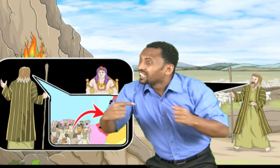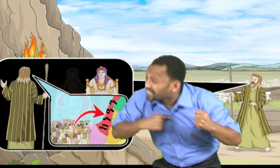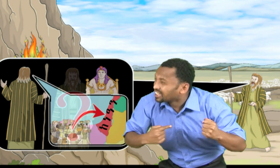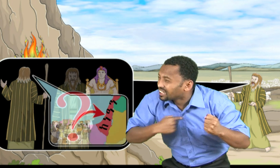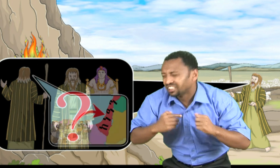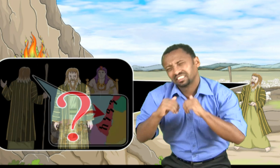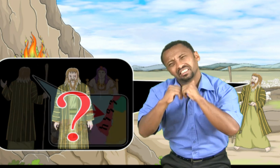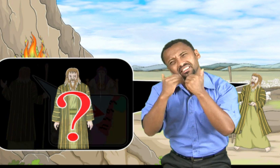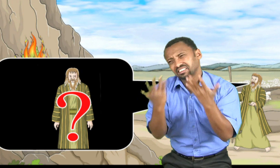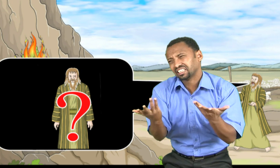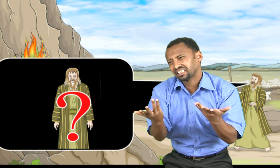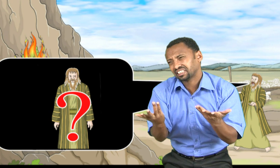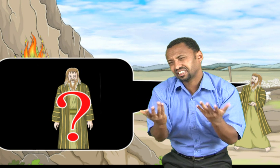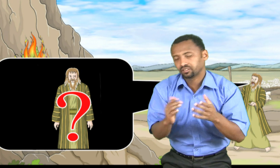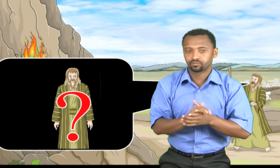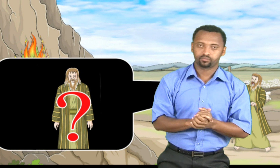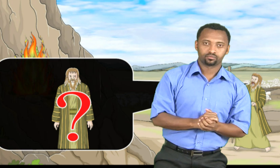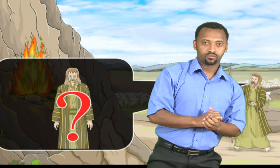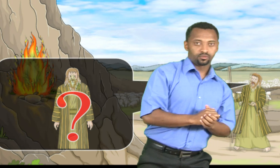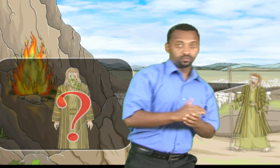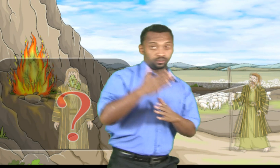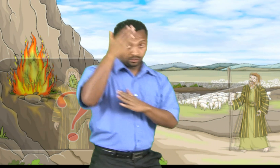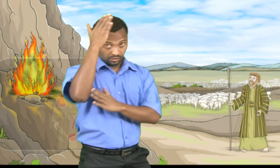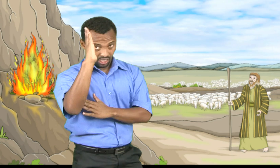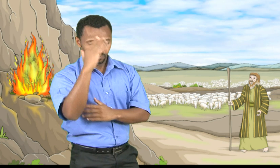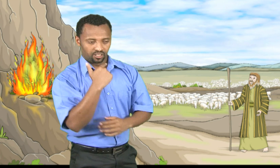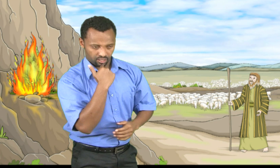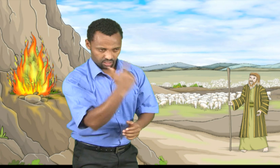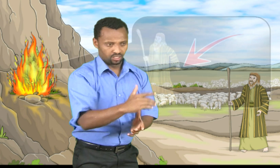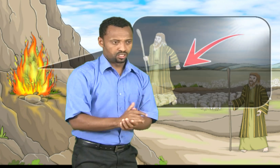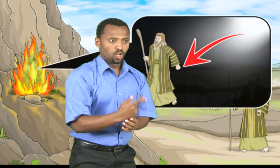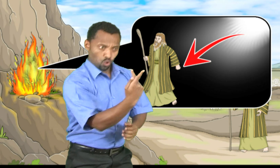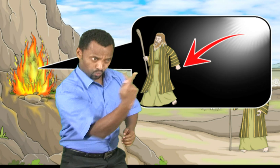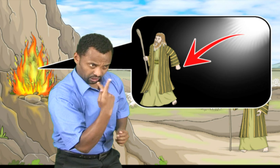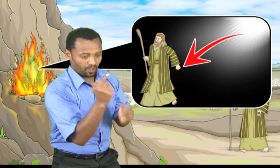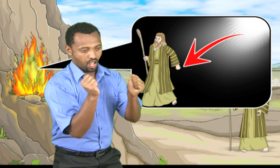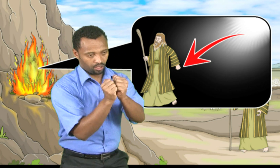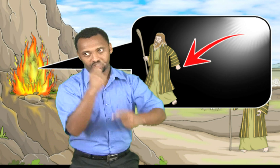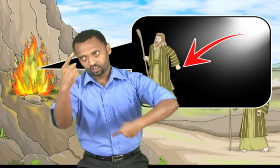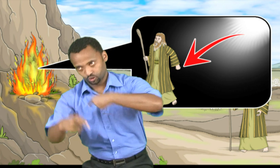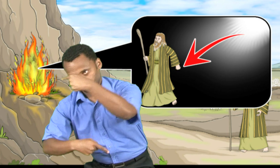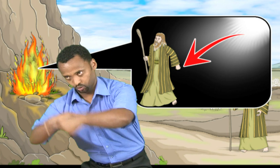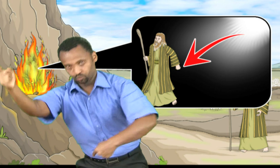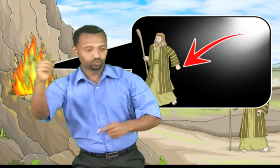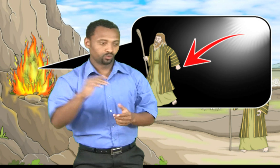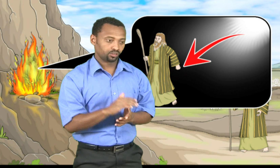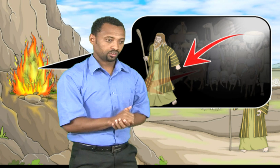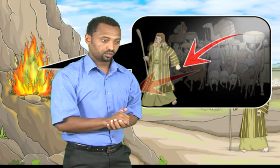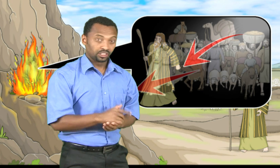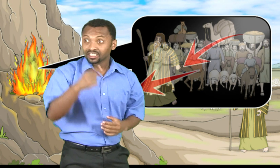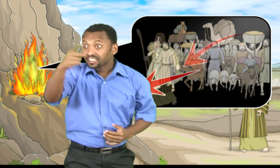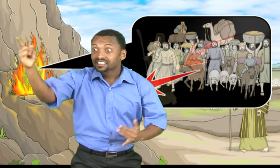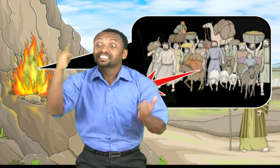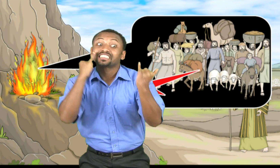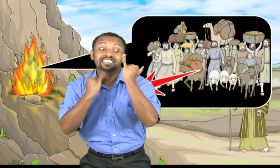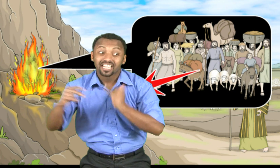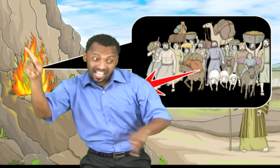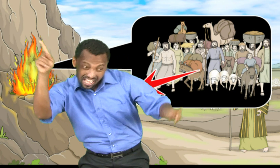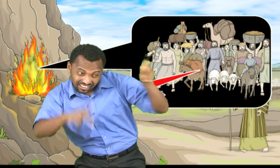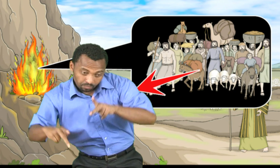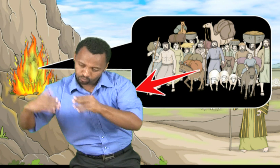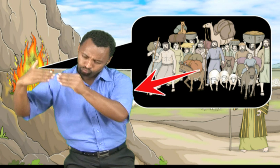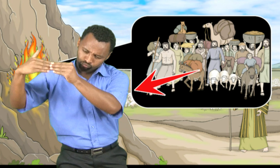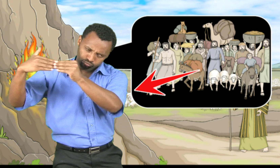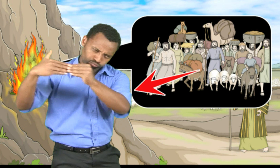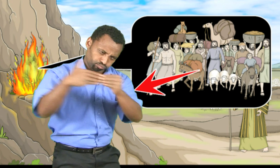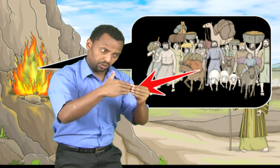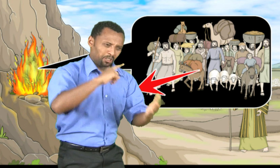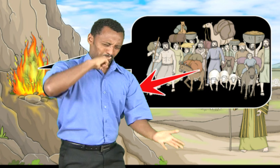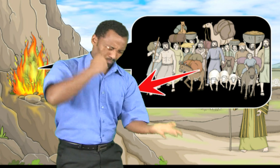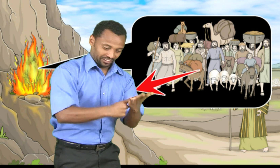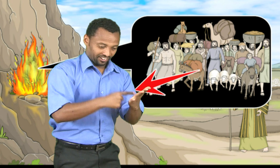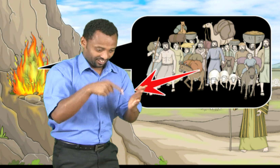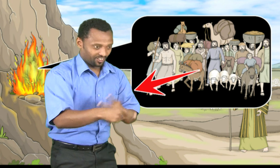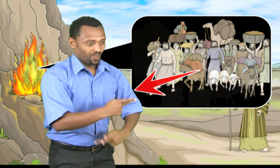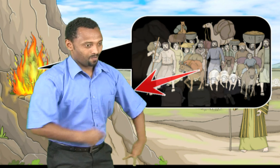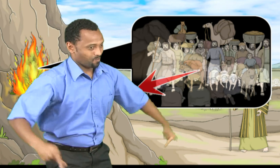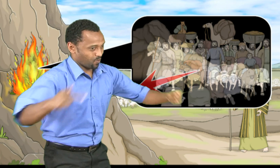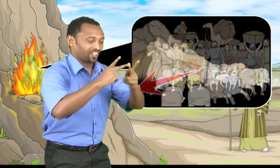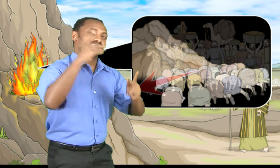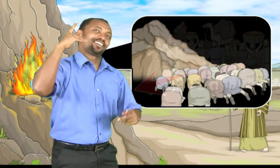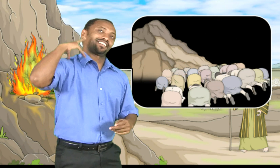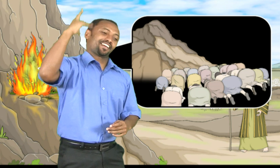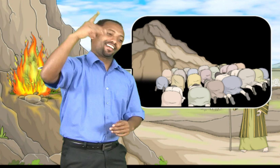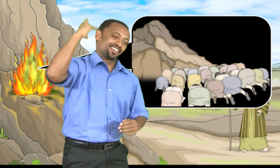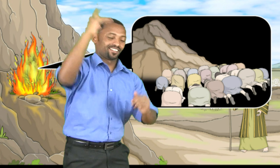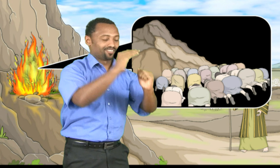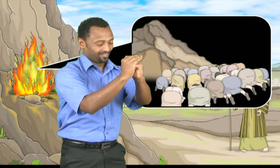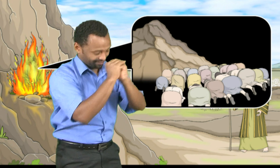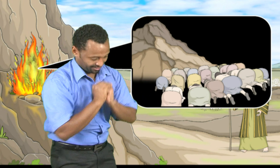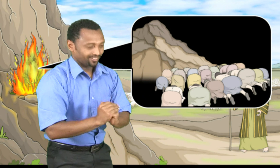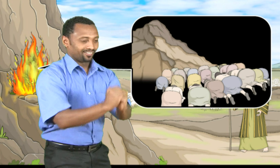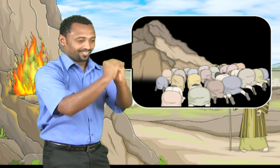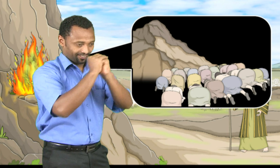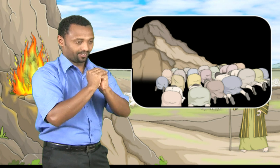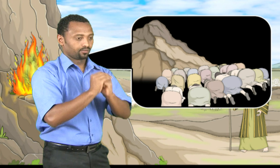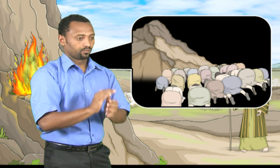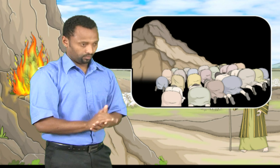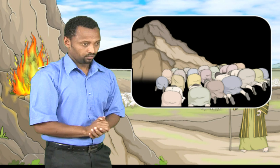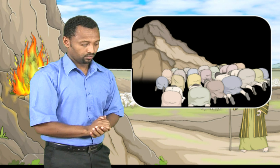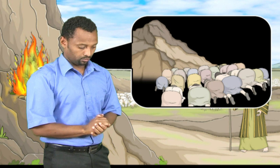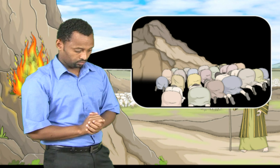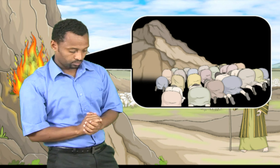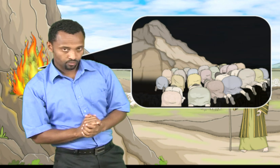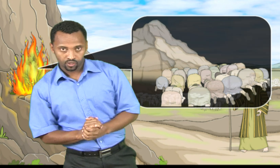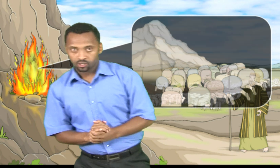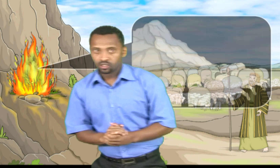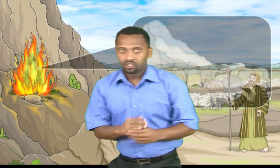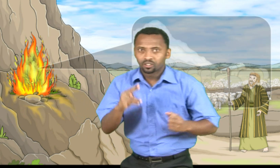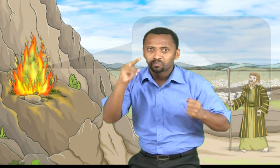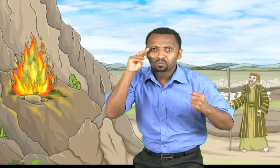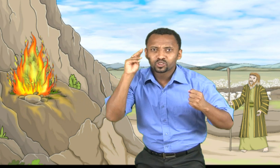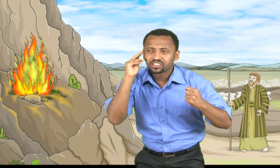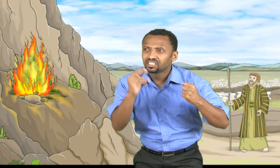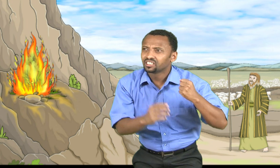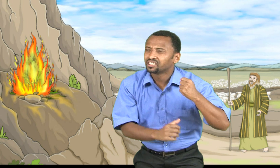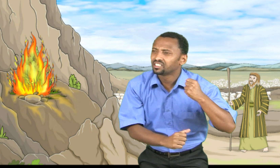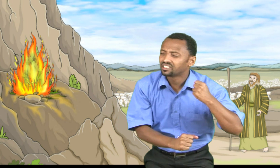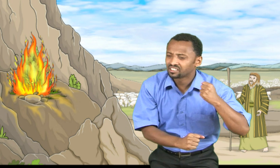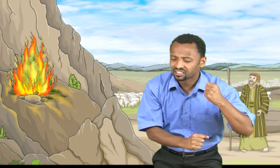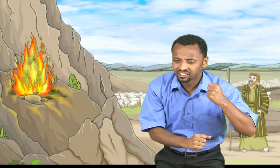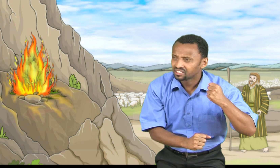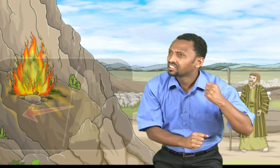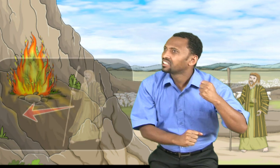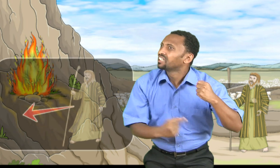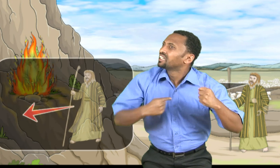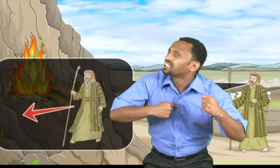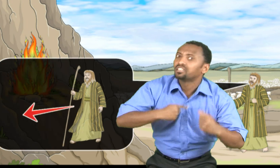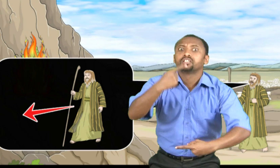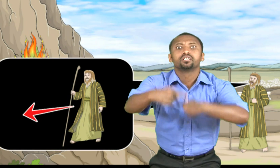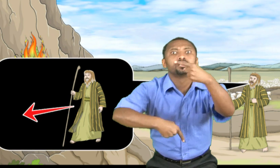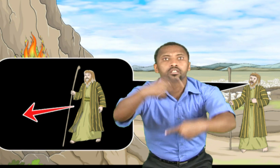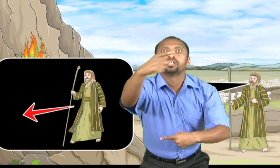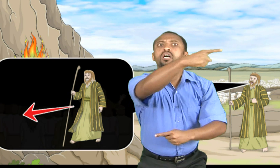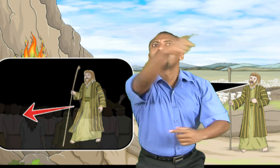“I will surely be with you,” God said, “and this will be the sign to you that I have sent you: When you have brought the people out of Egypt, all of you will worship God on this mountain.”